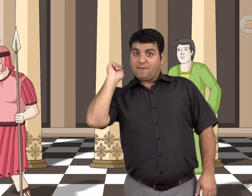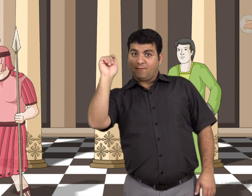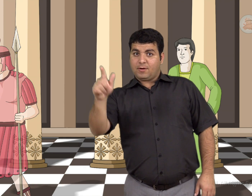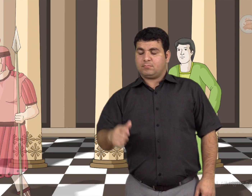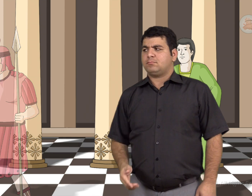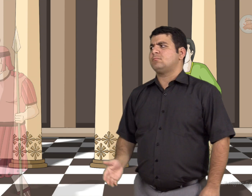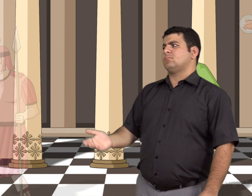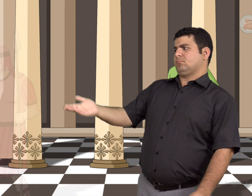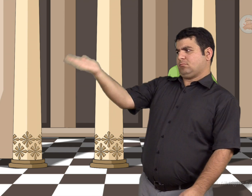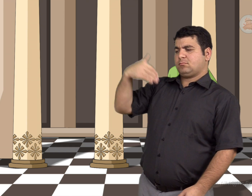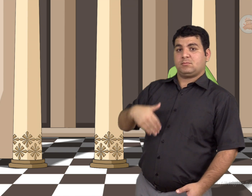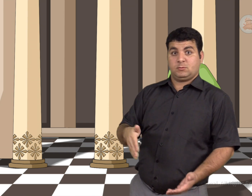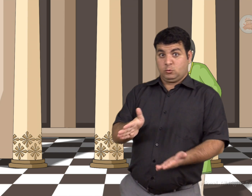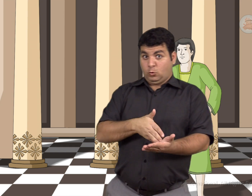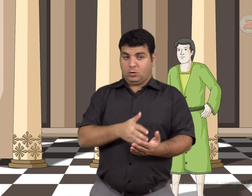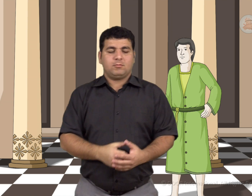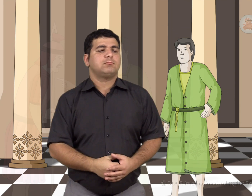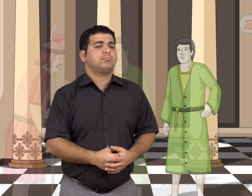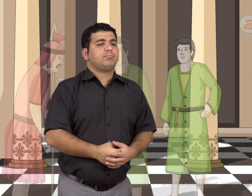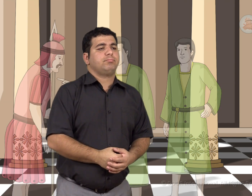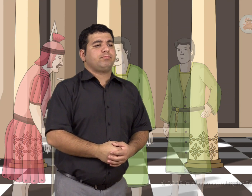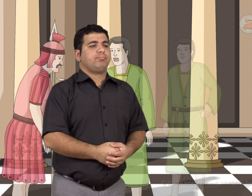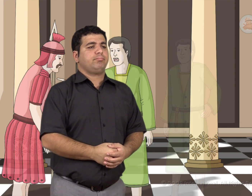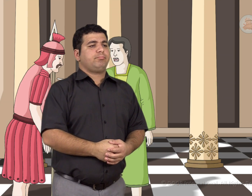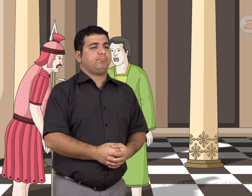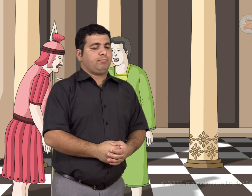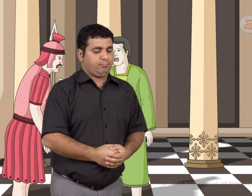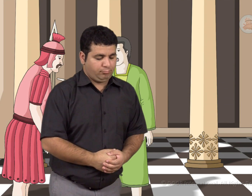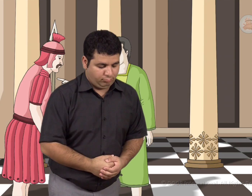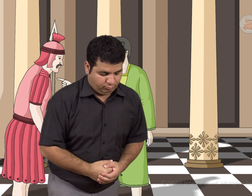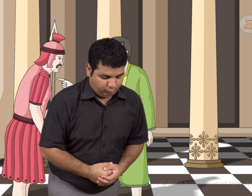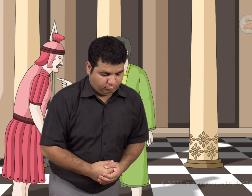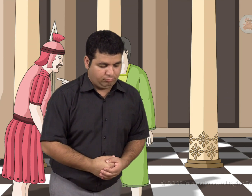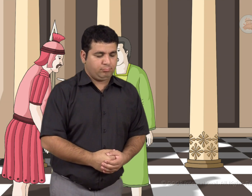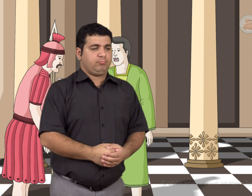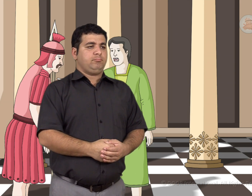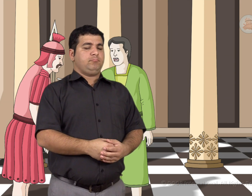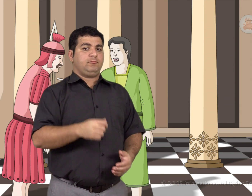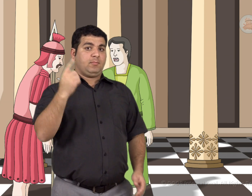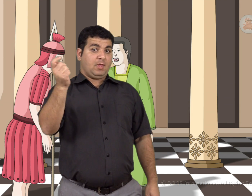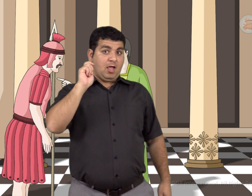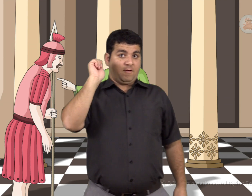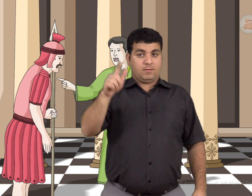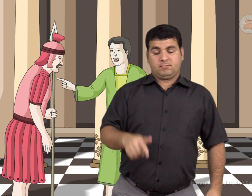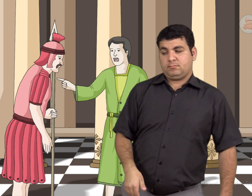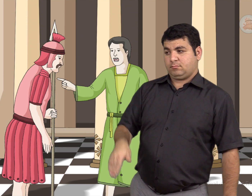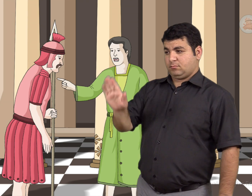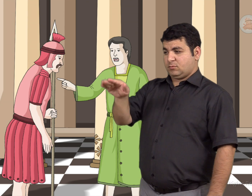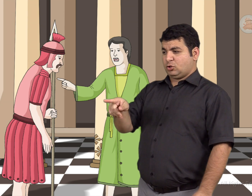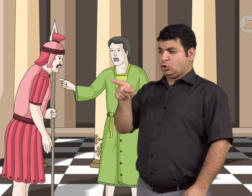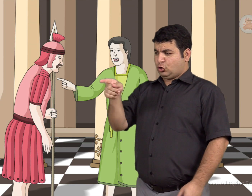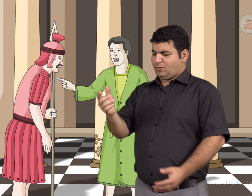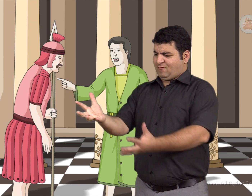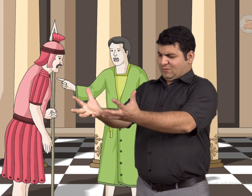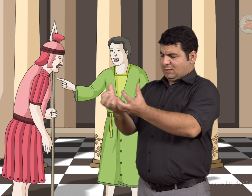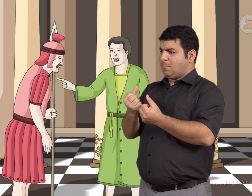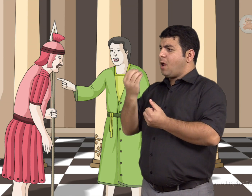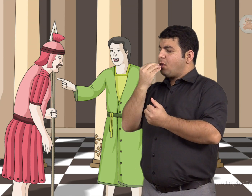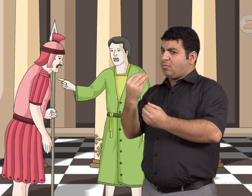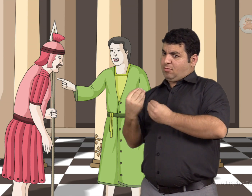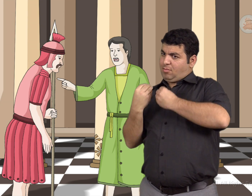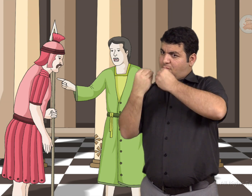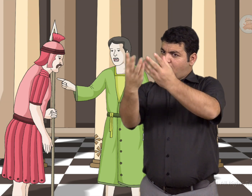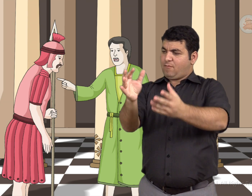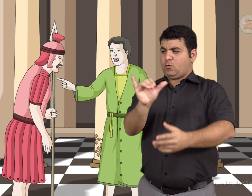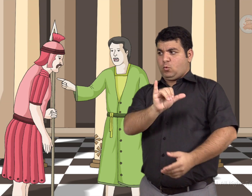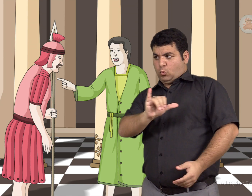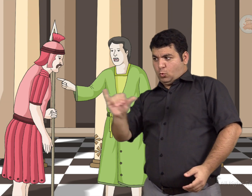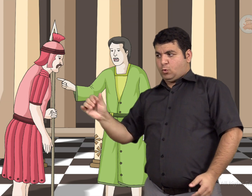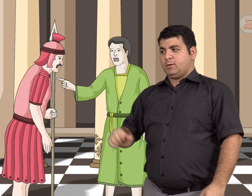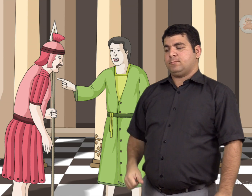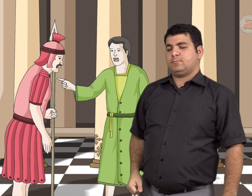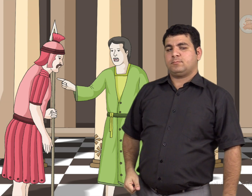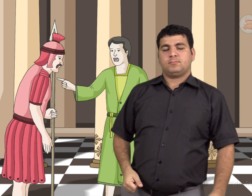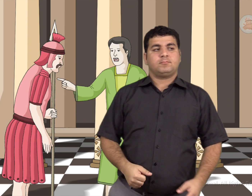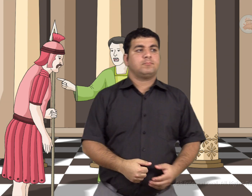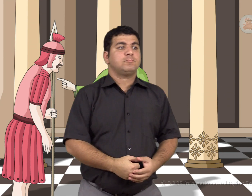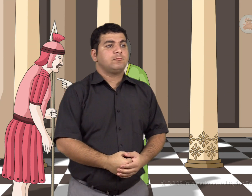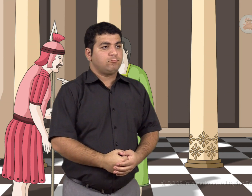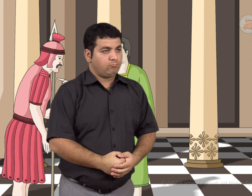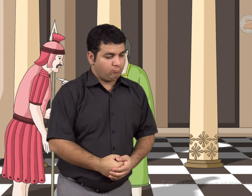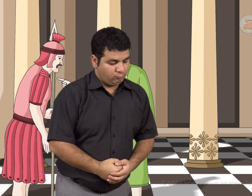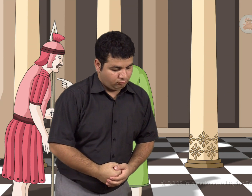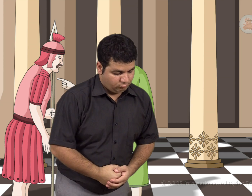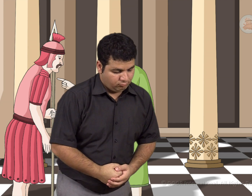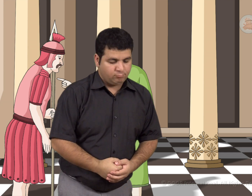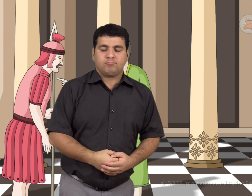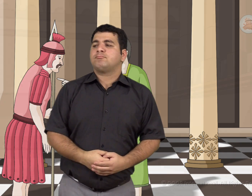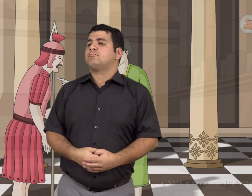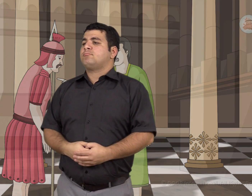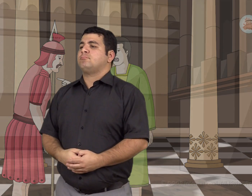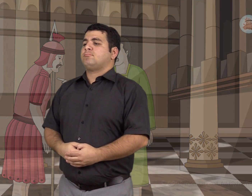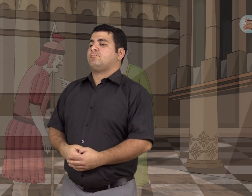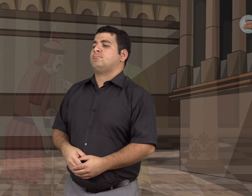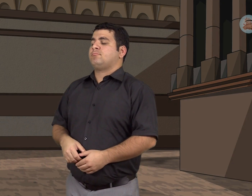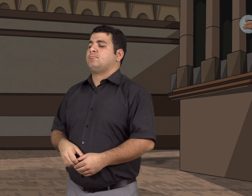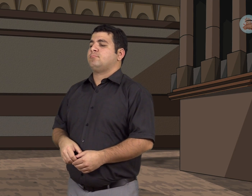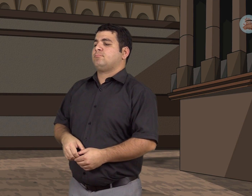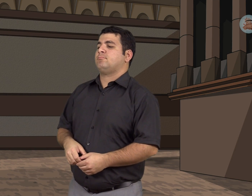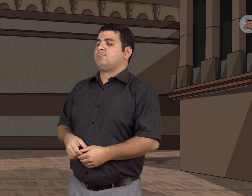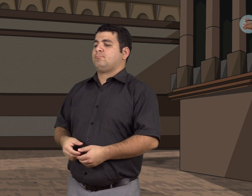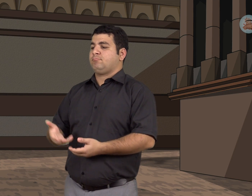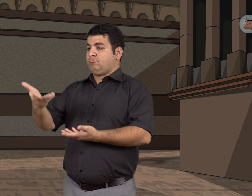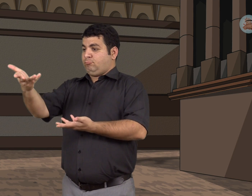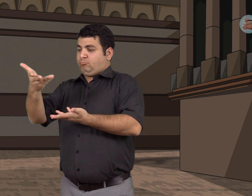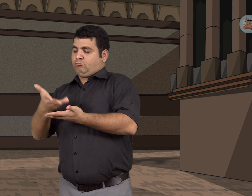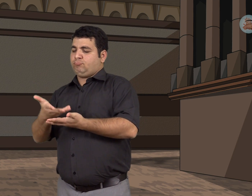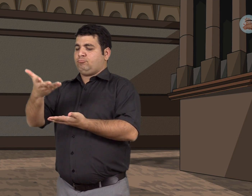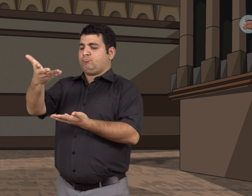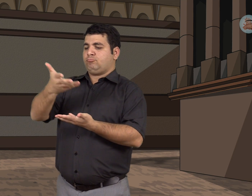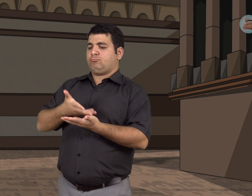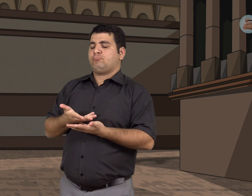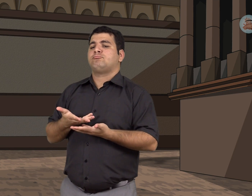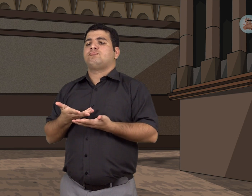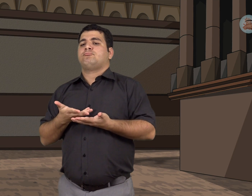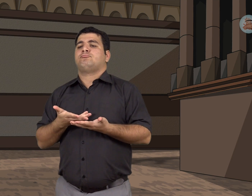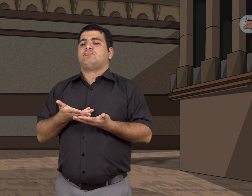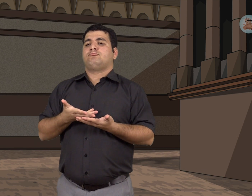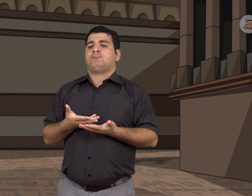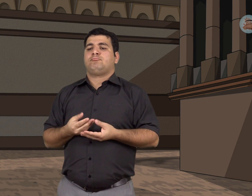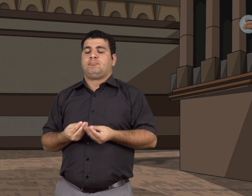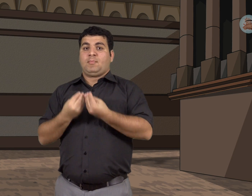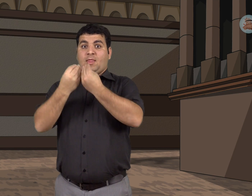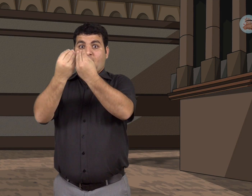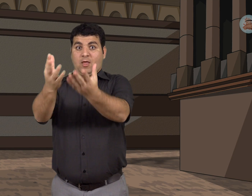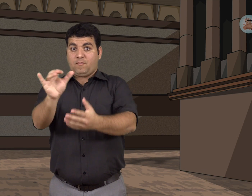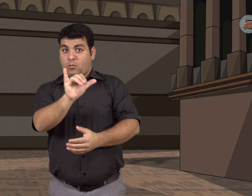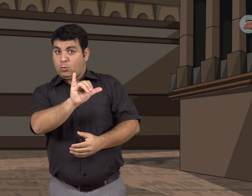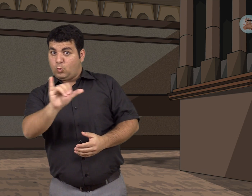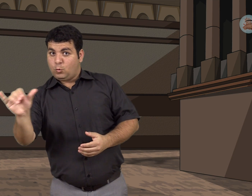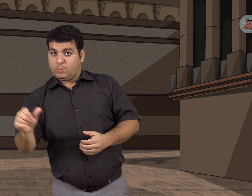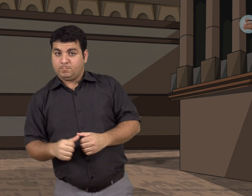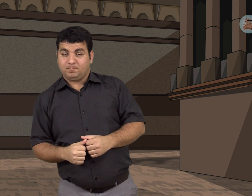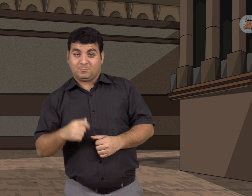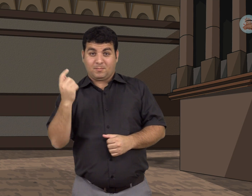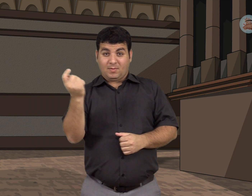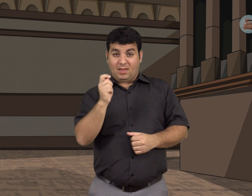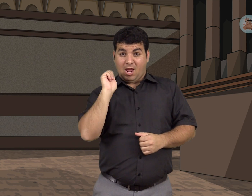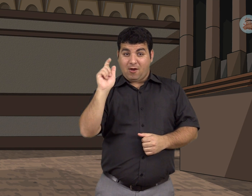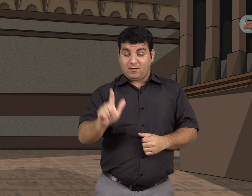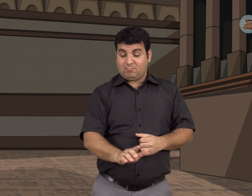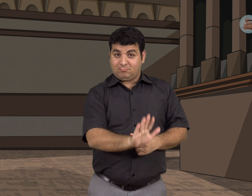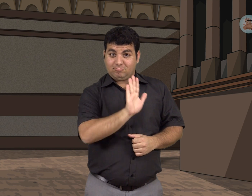So Uriah left the palace, and a gift from the king followed him.